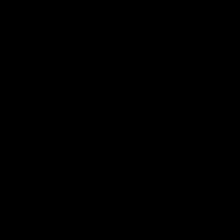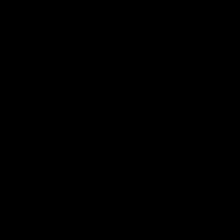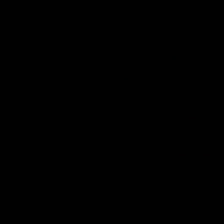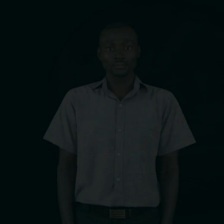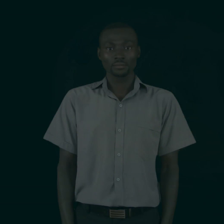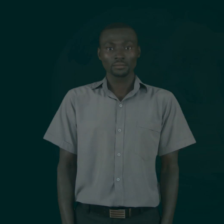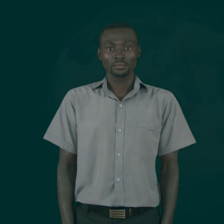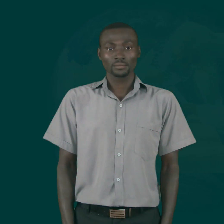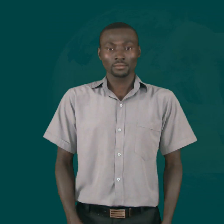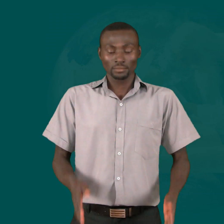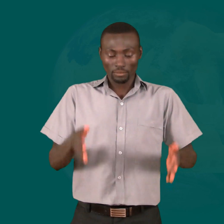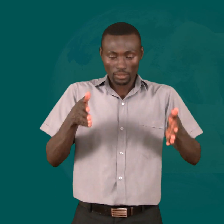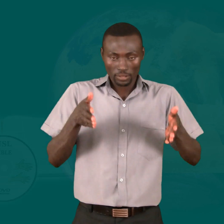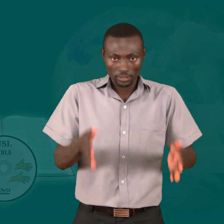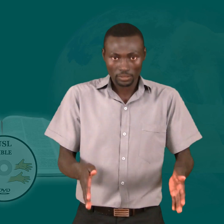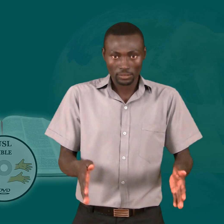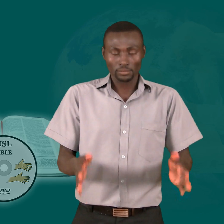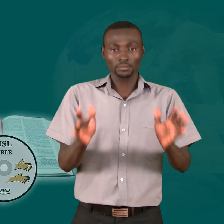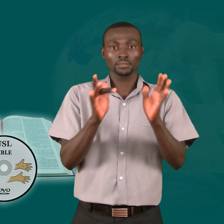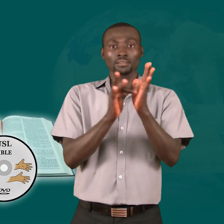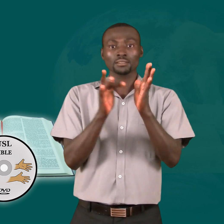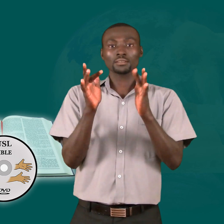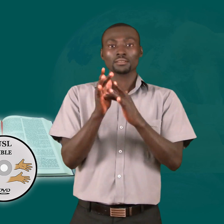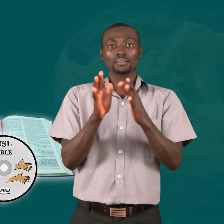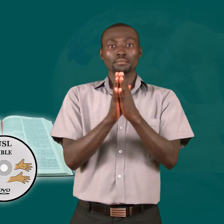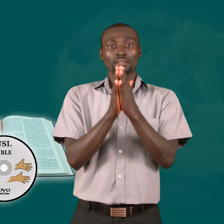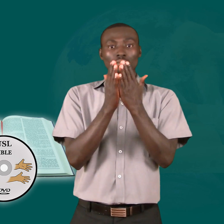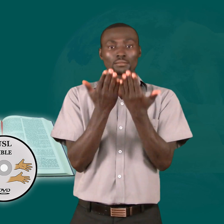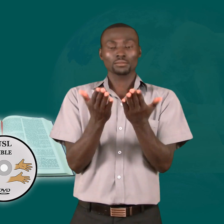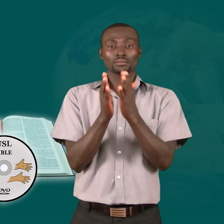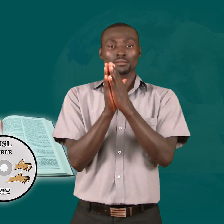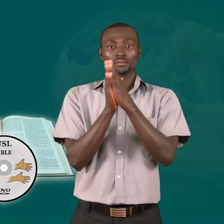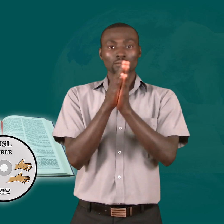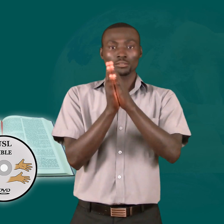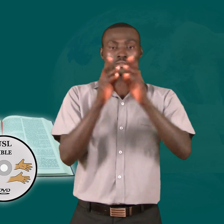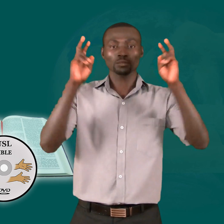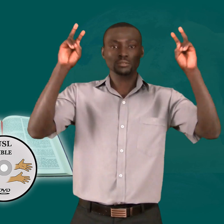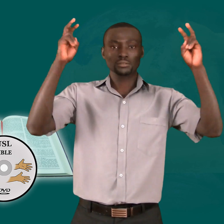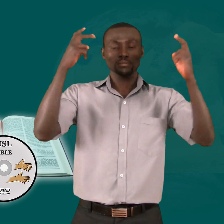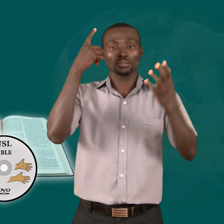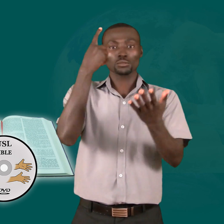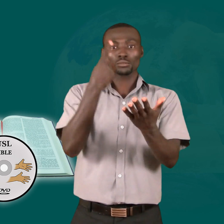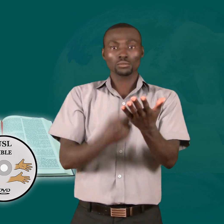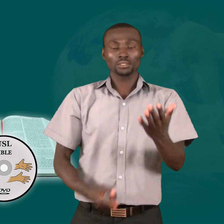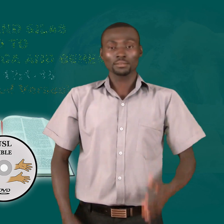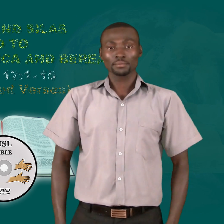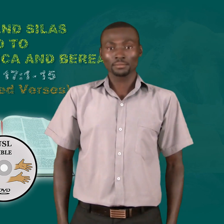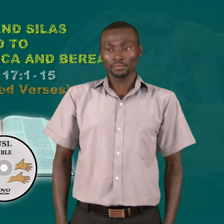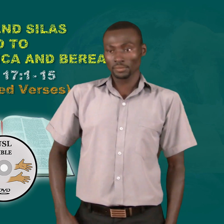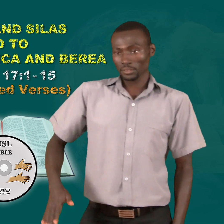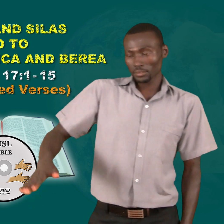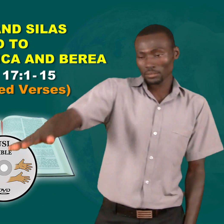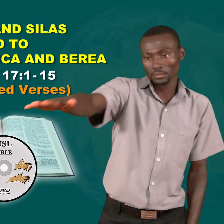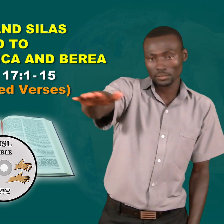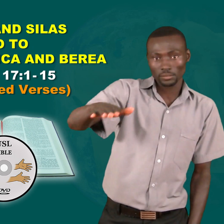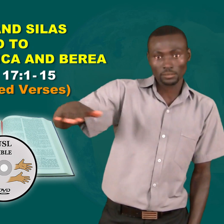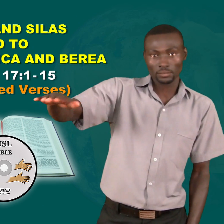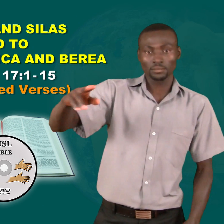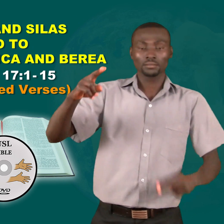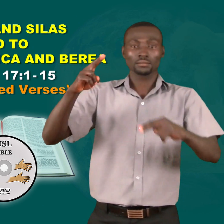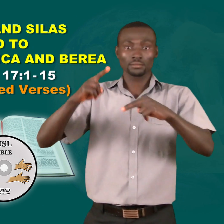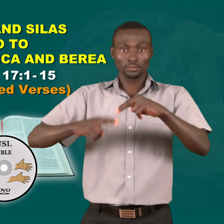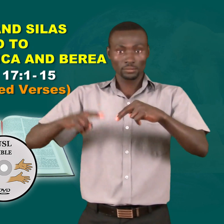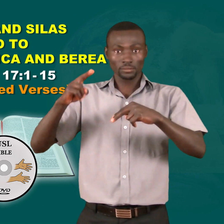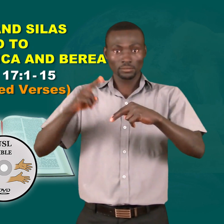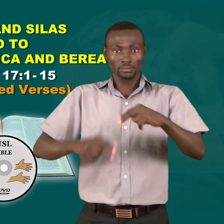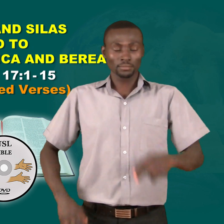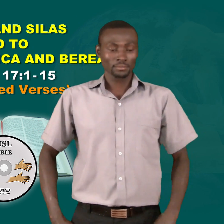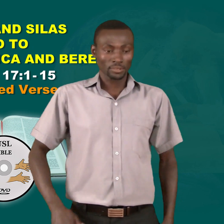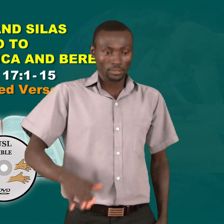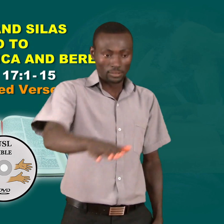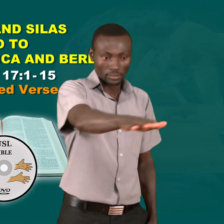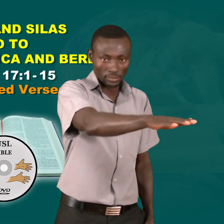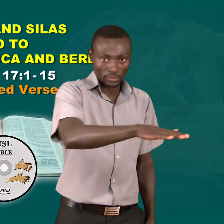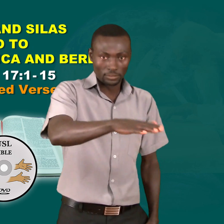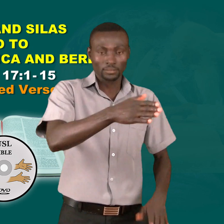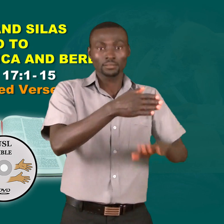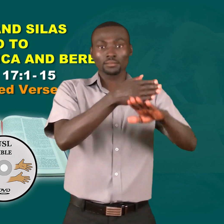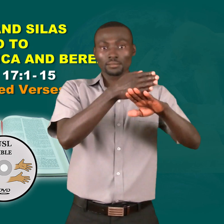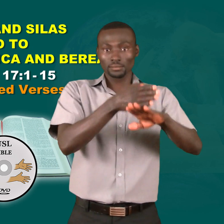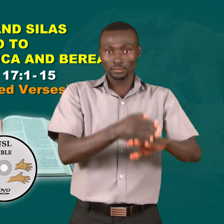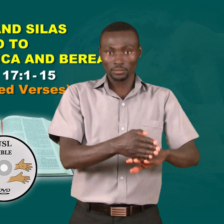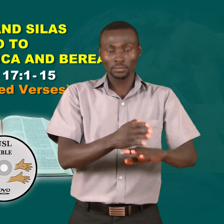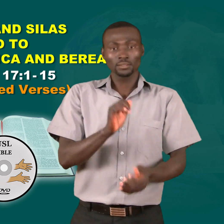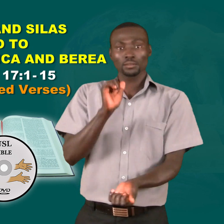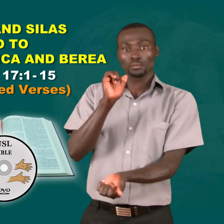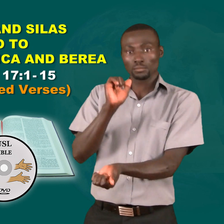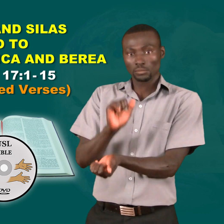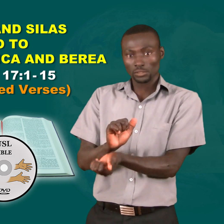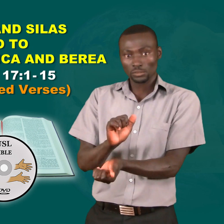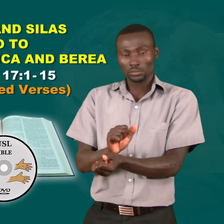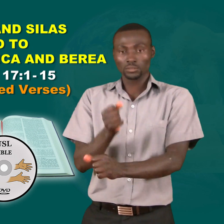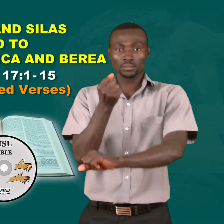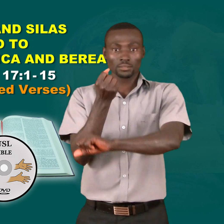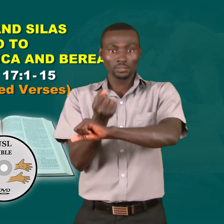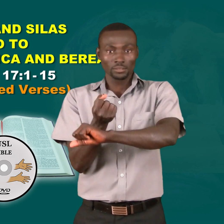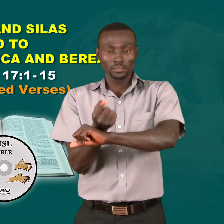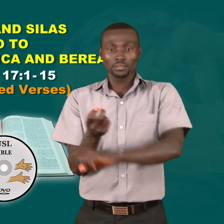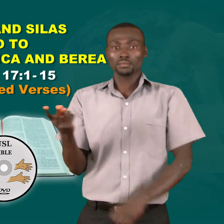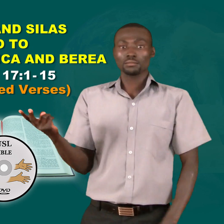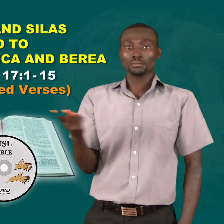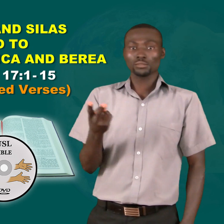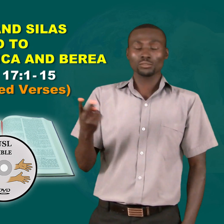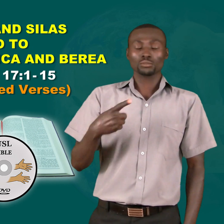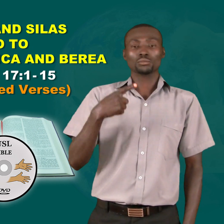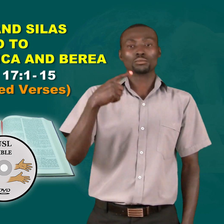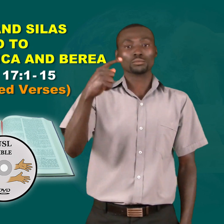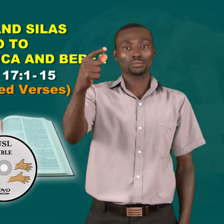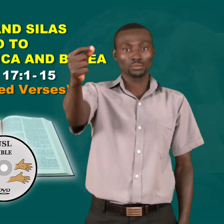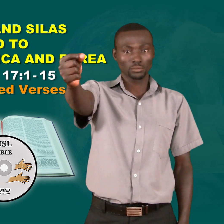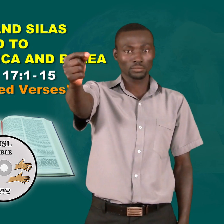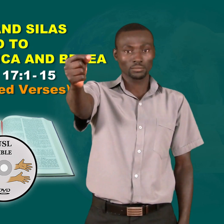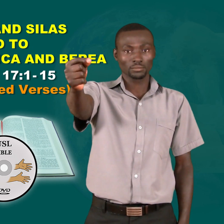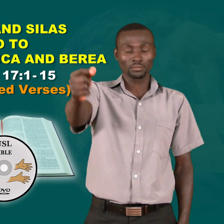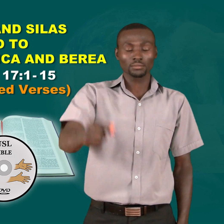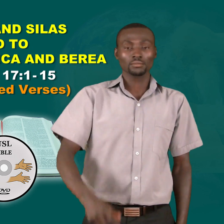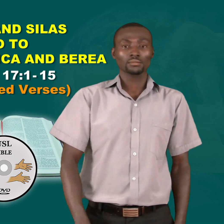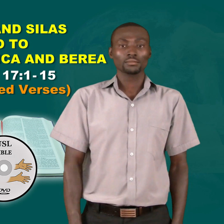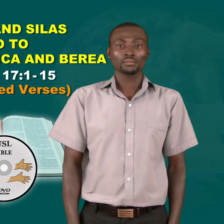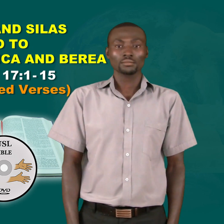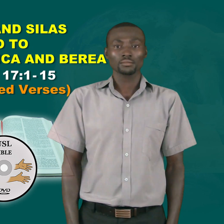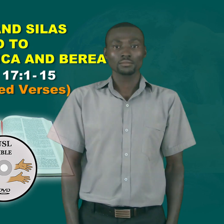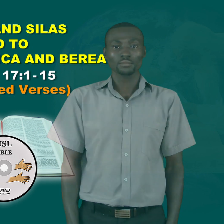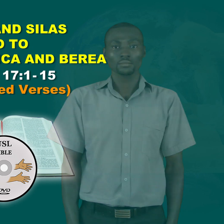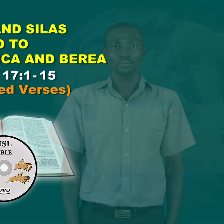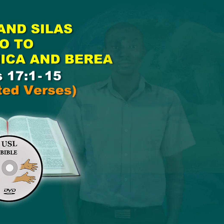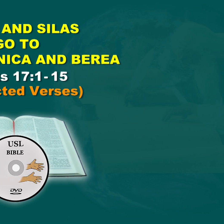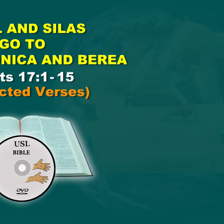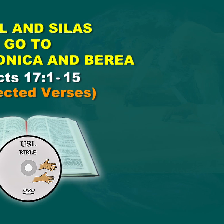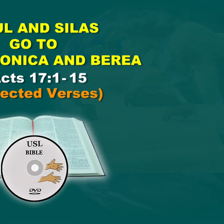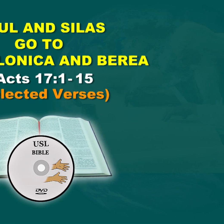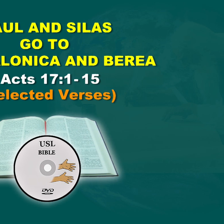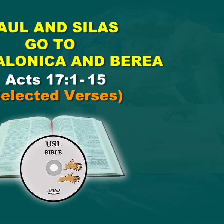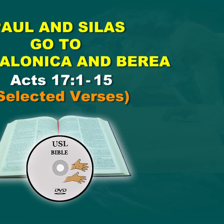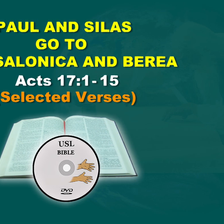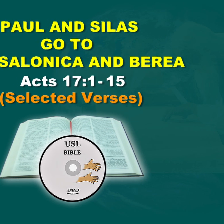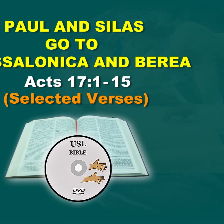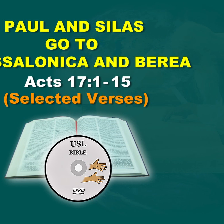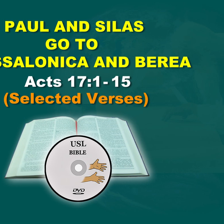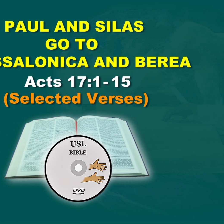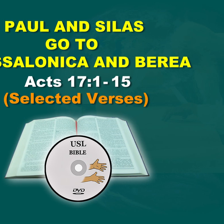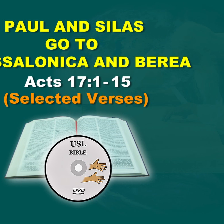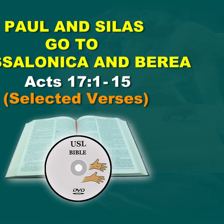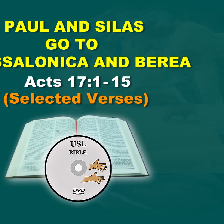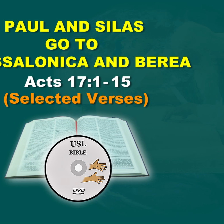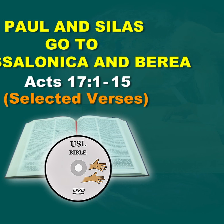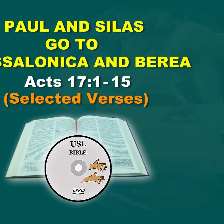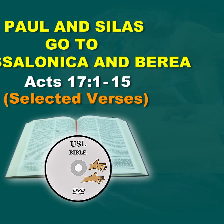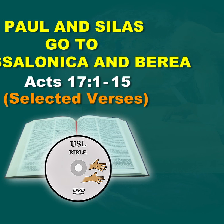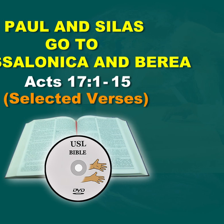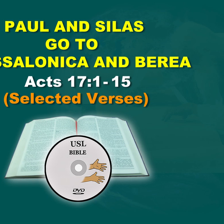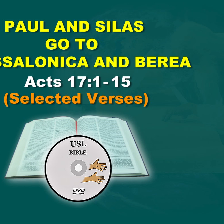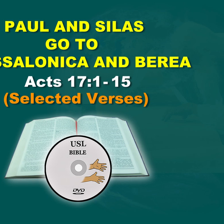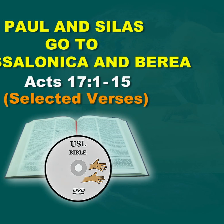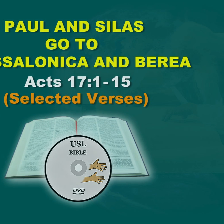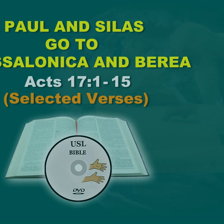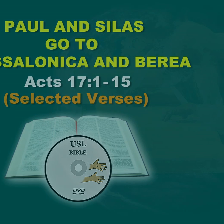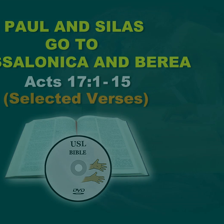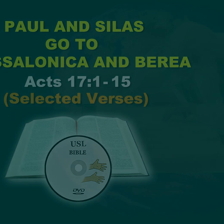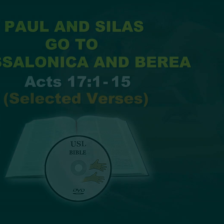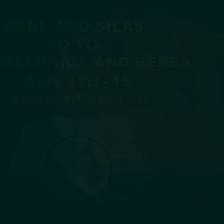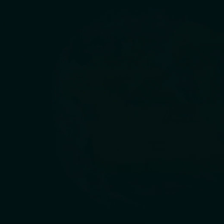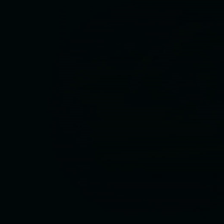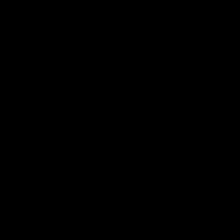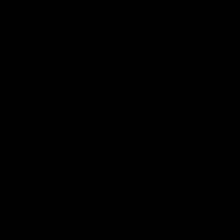Paul and Silas go to Thessalonica and Berea